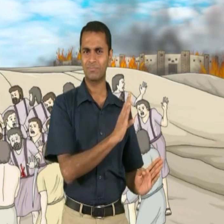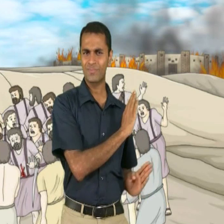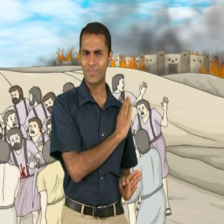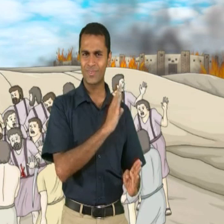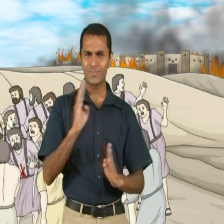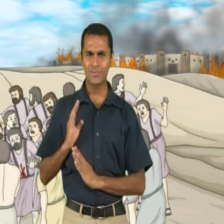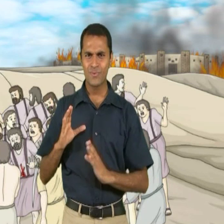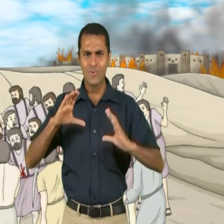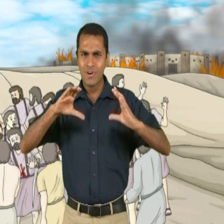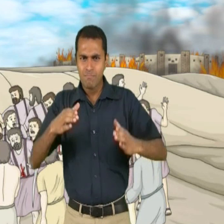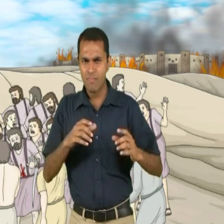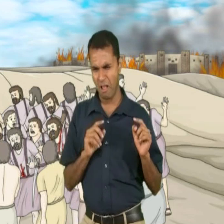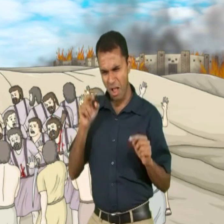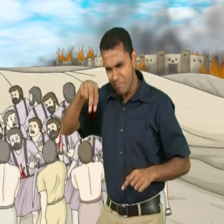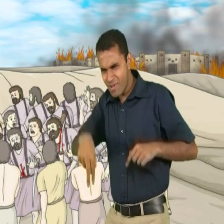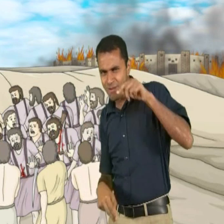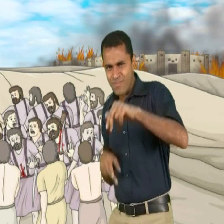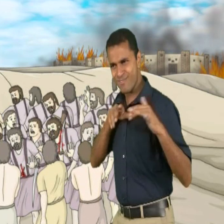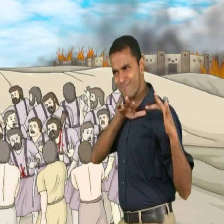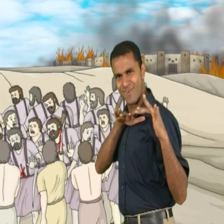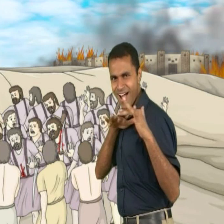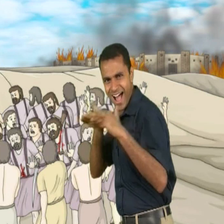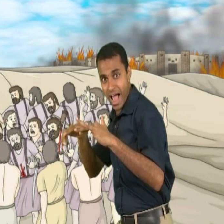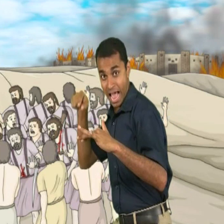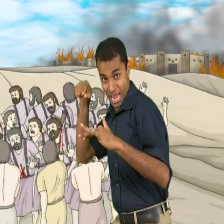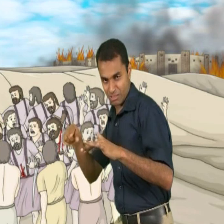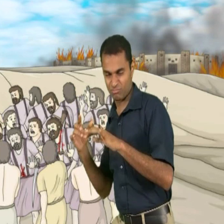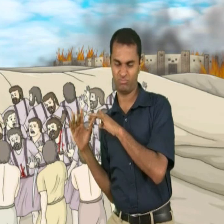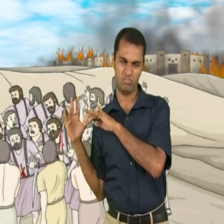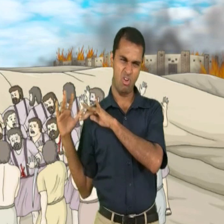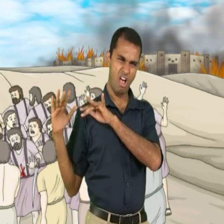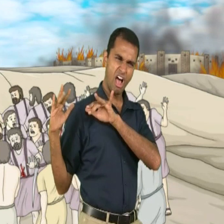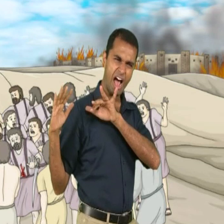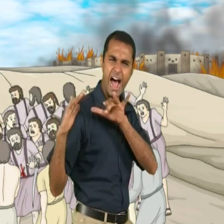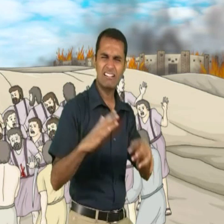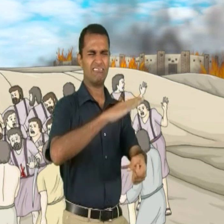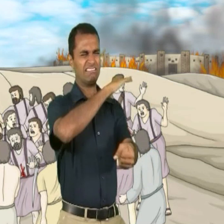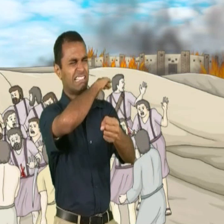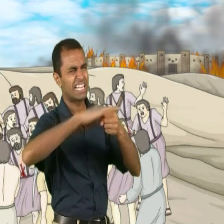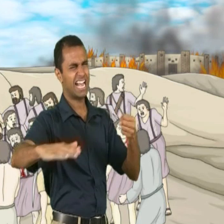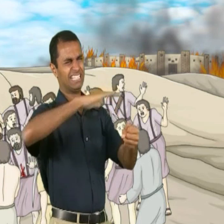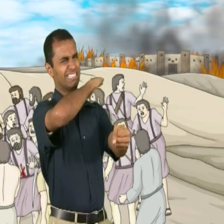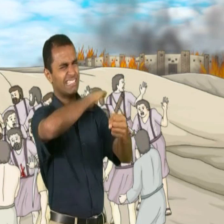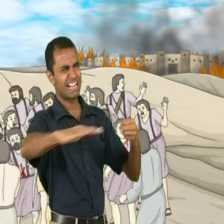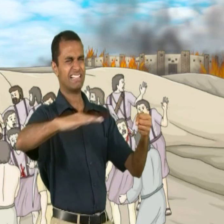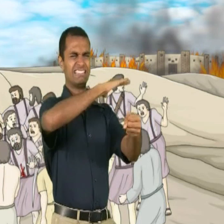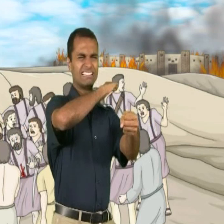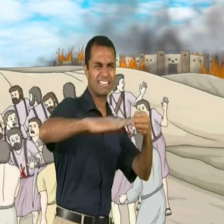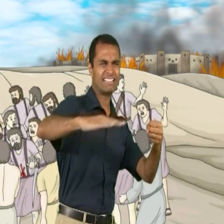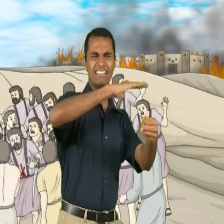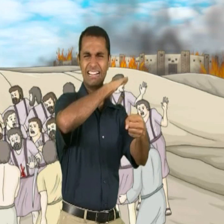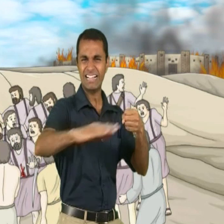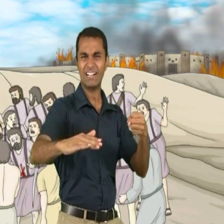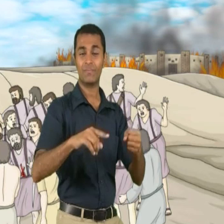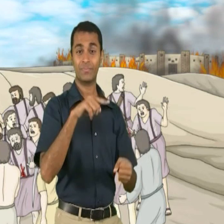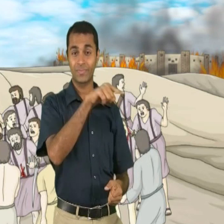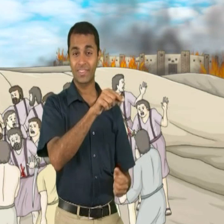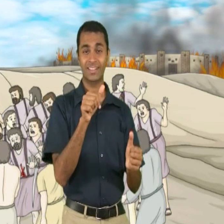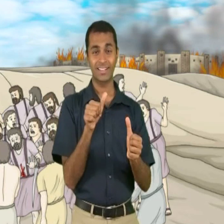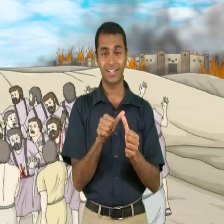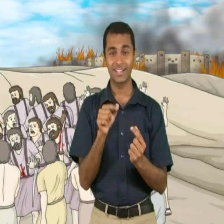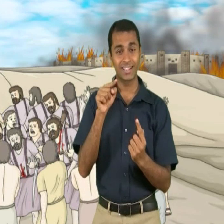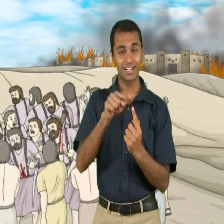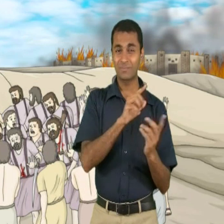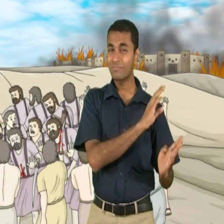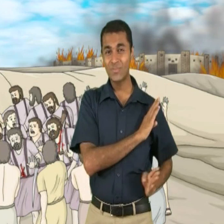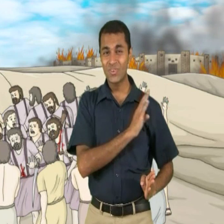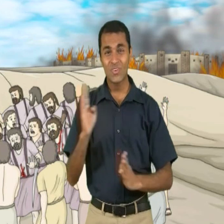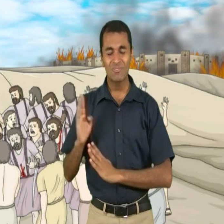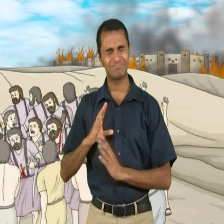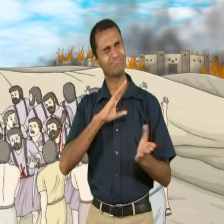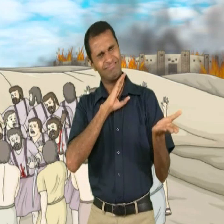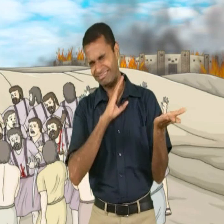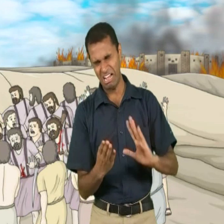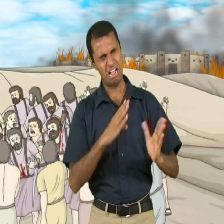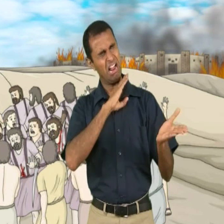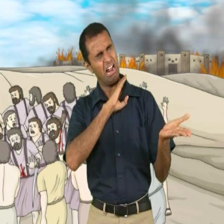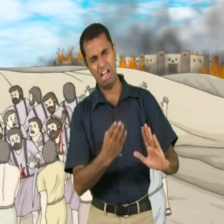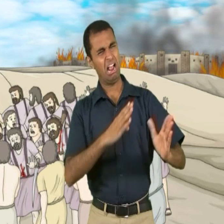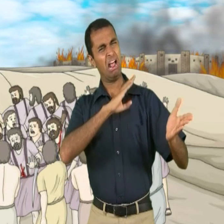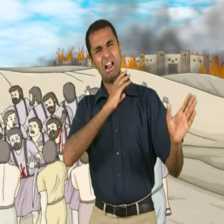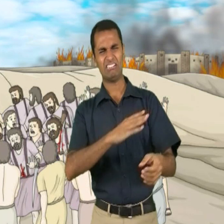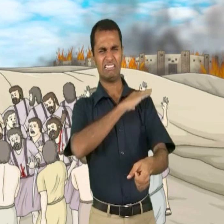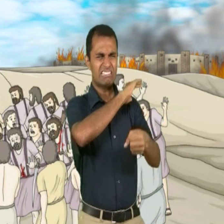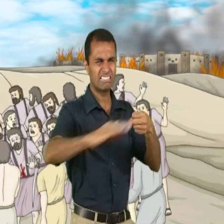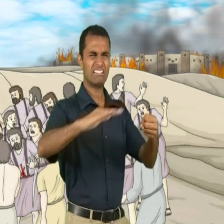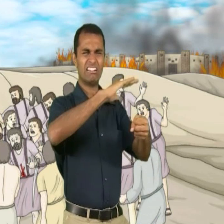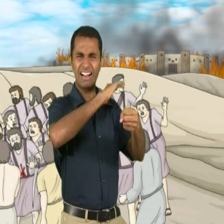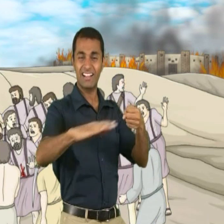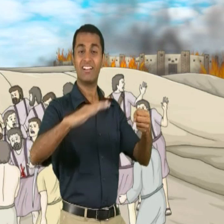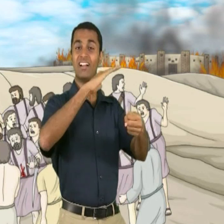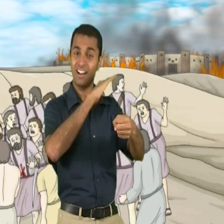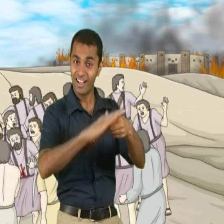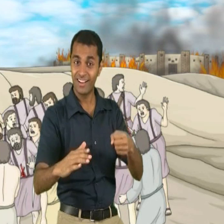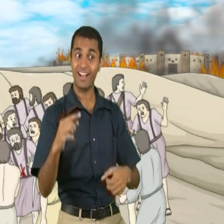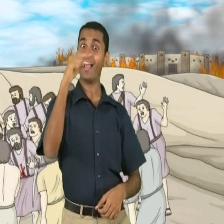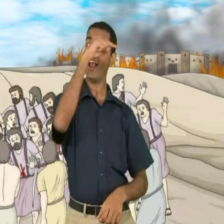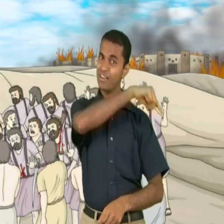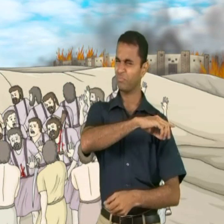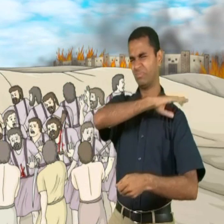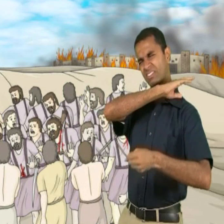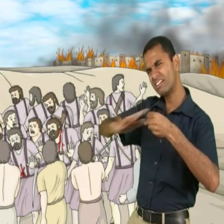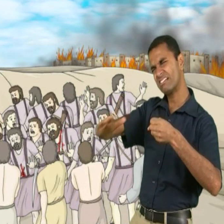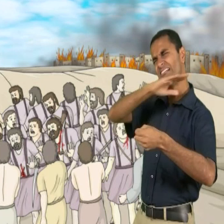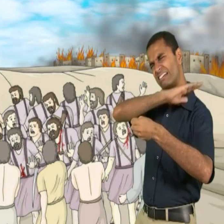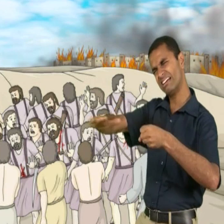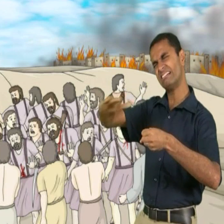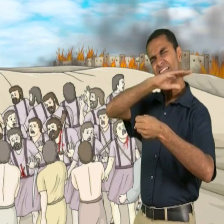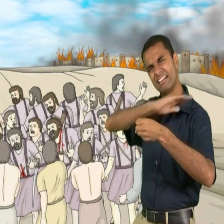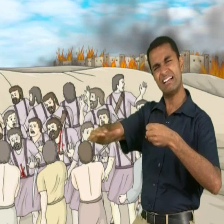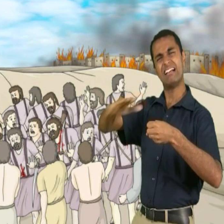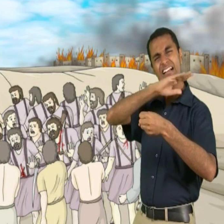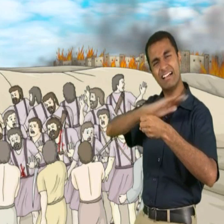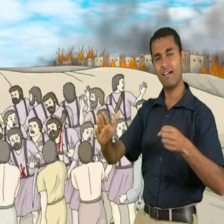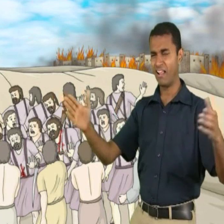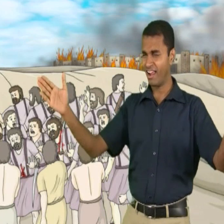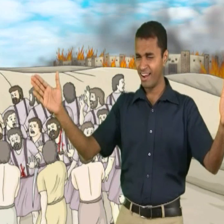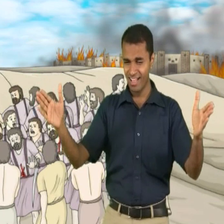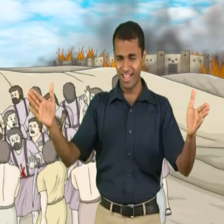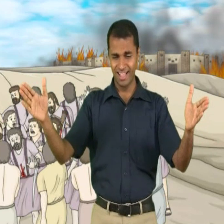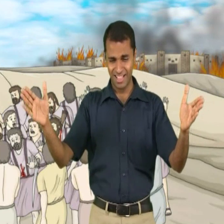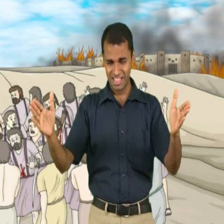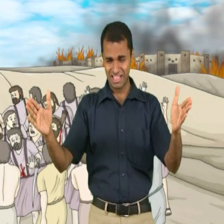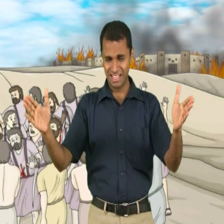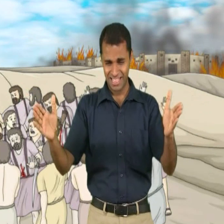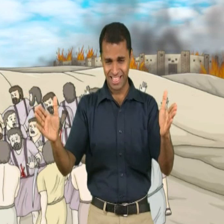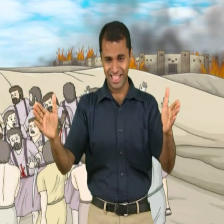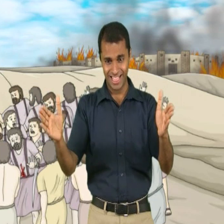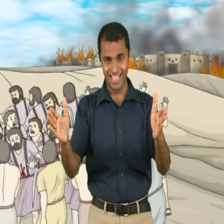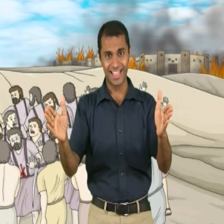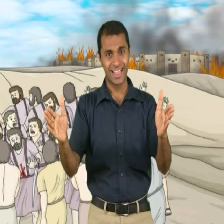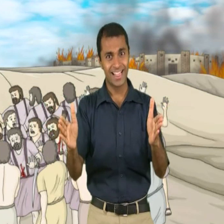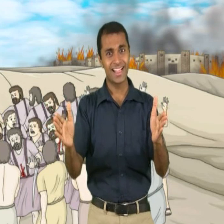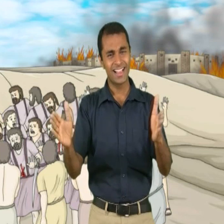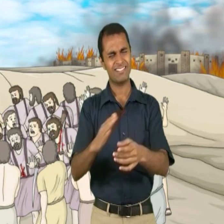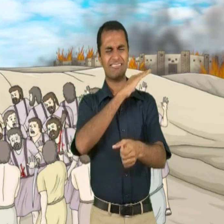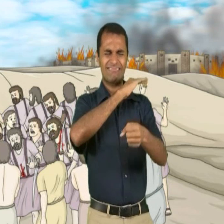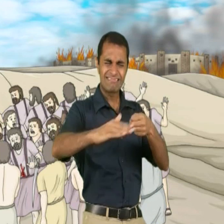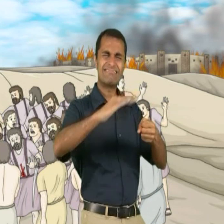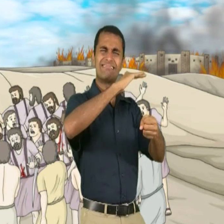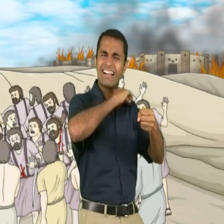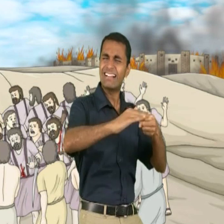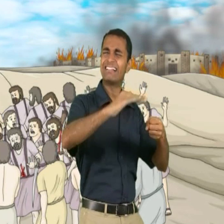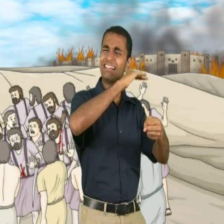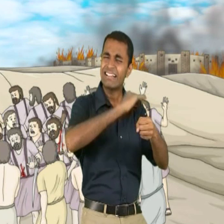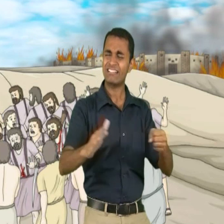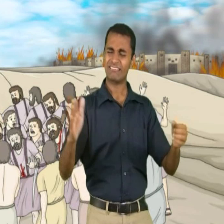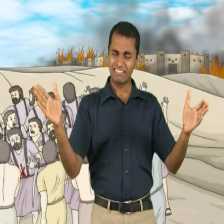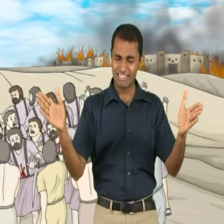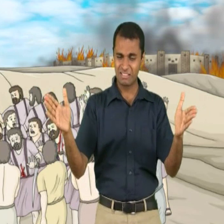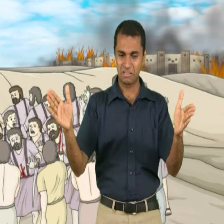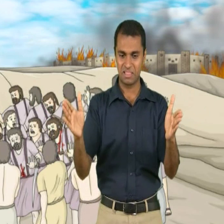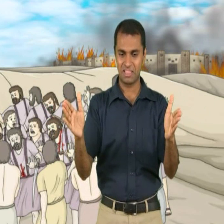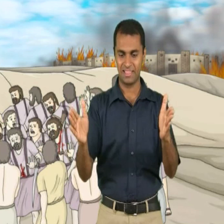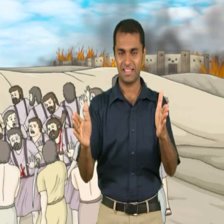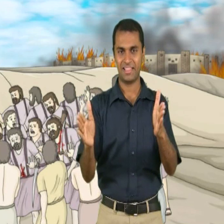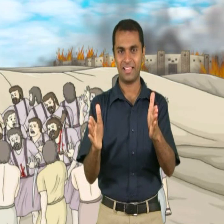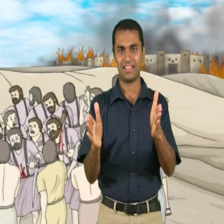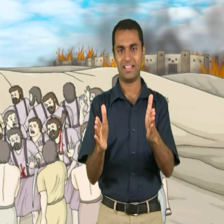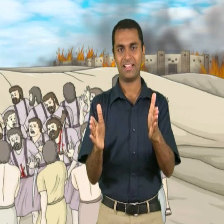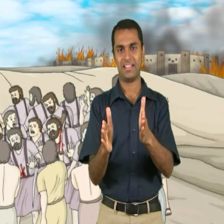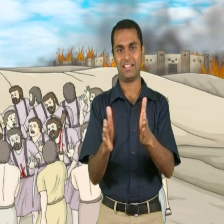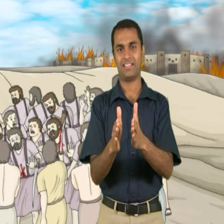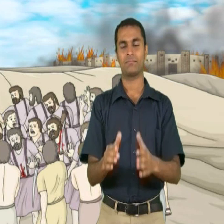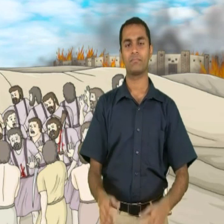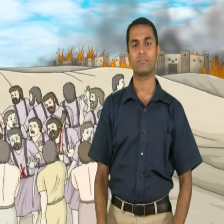Meanwhile, those in the ambush came out of the city against them, and the men of Ai were trapped between the Israelite forces on both sides.